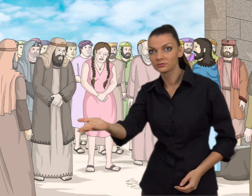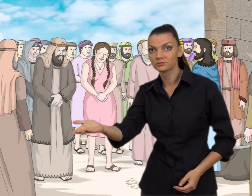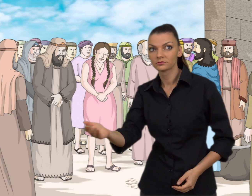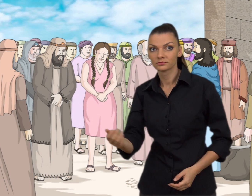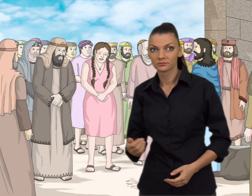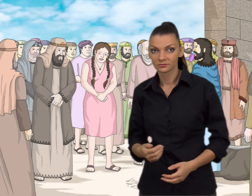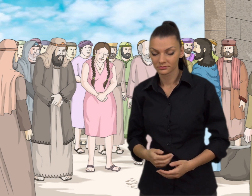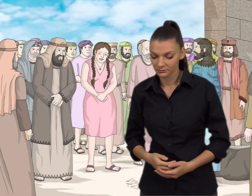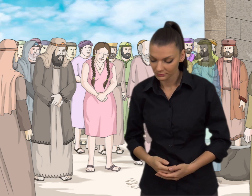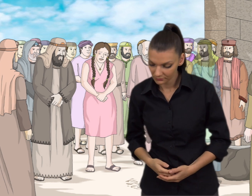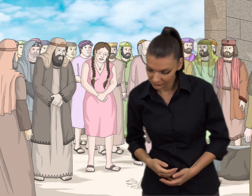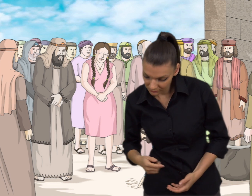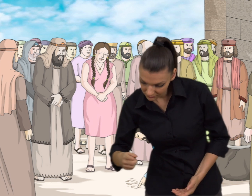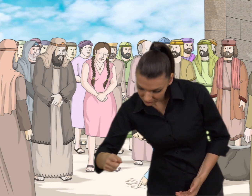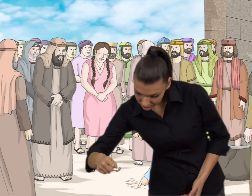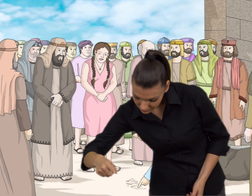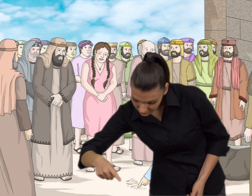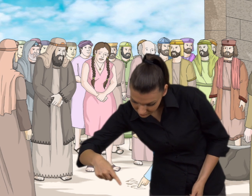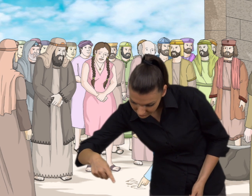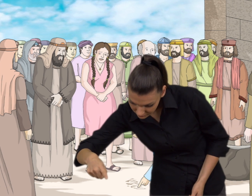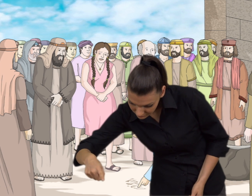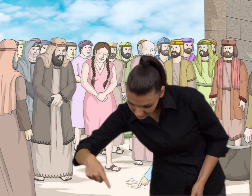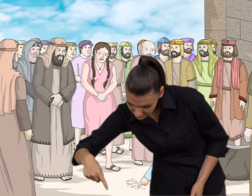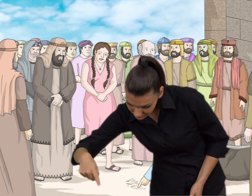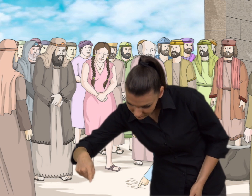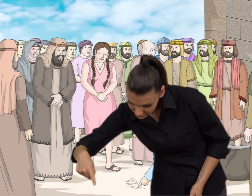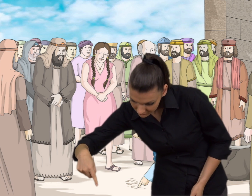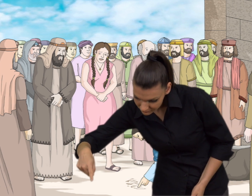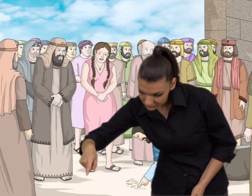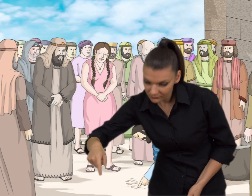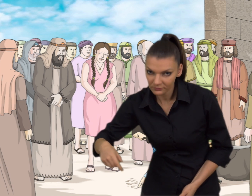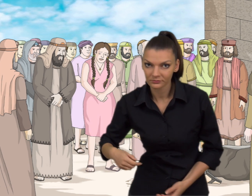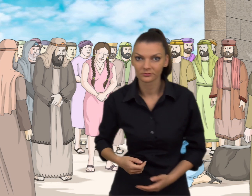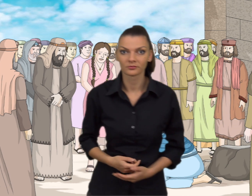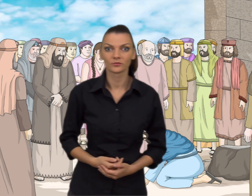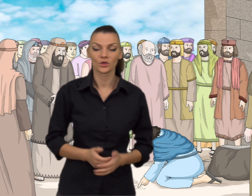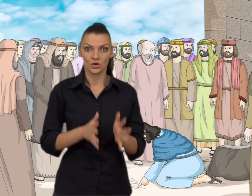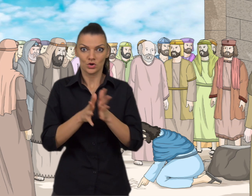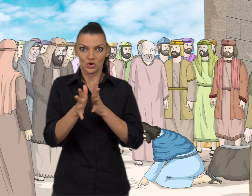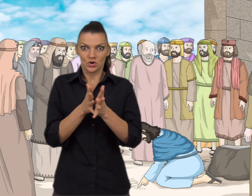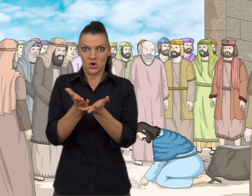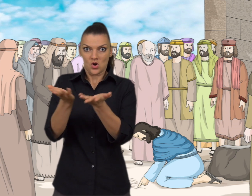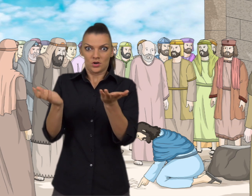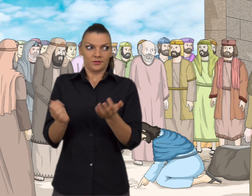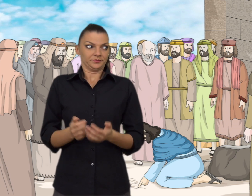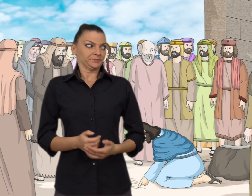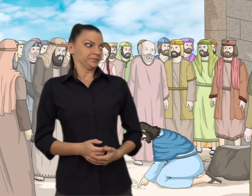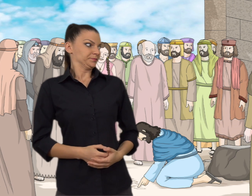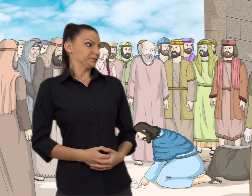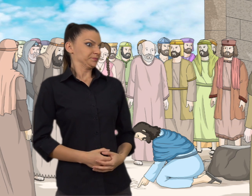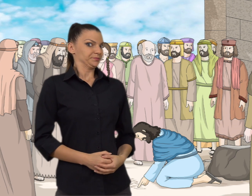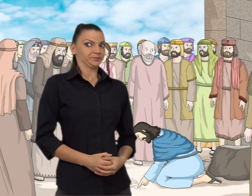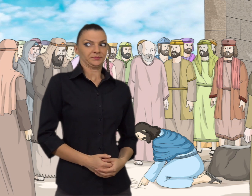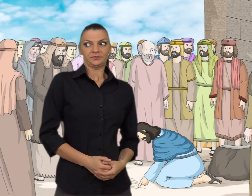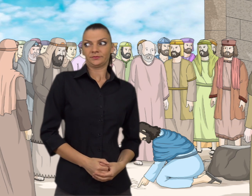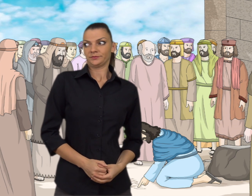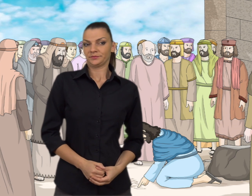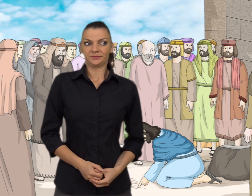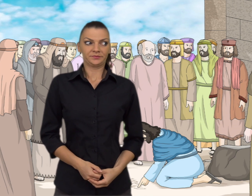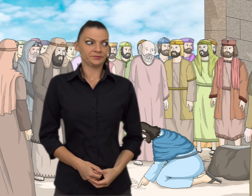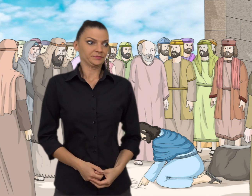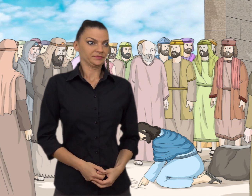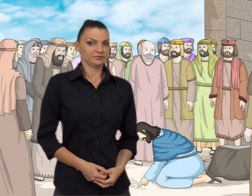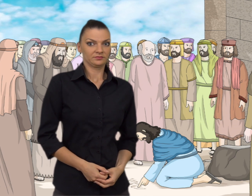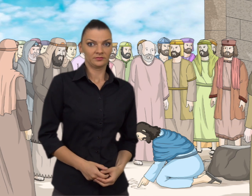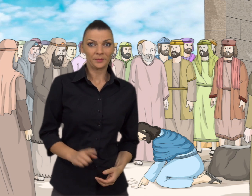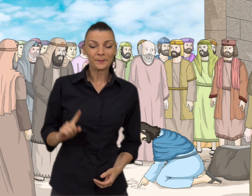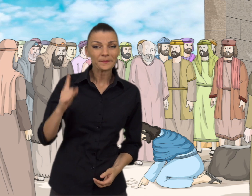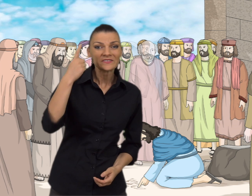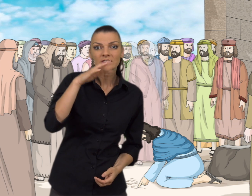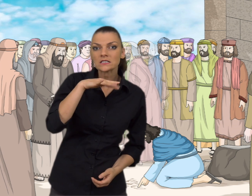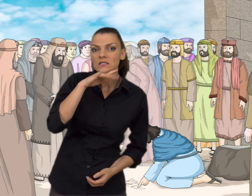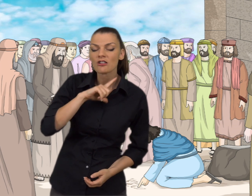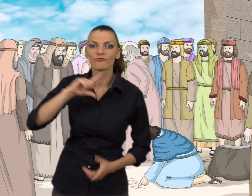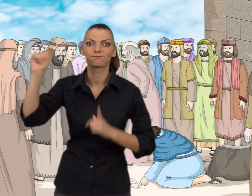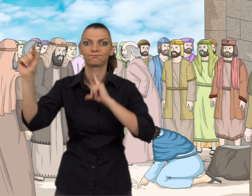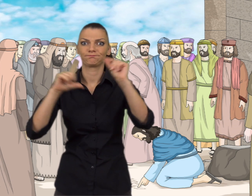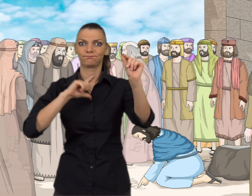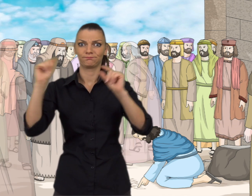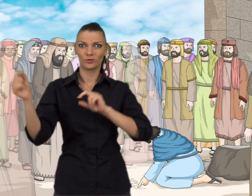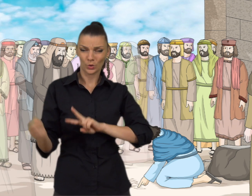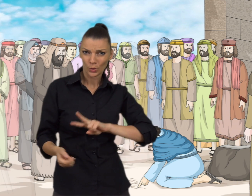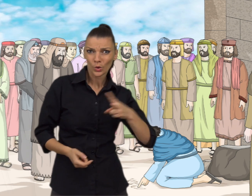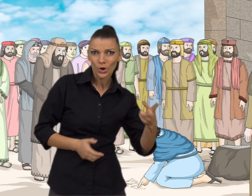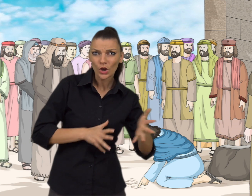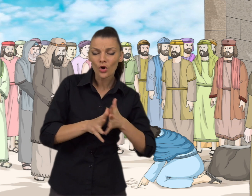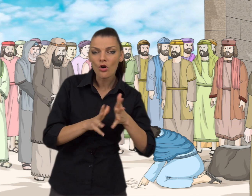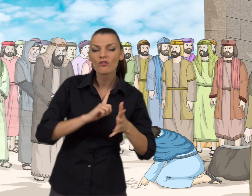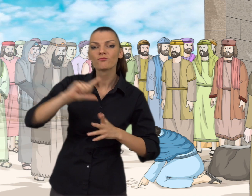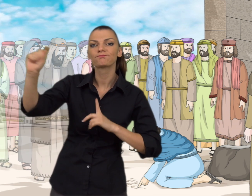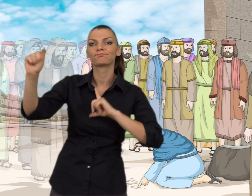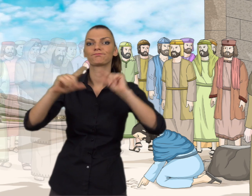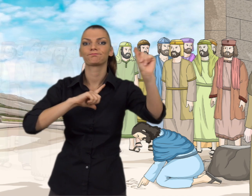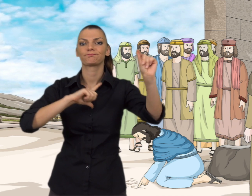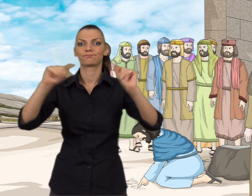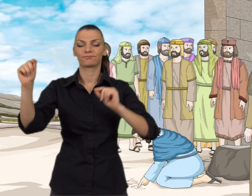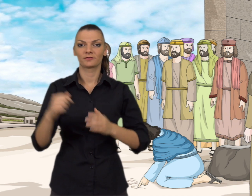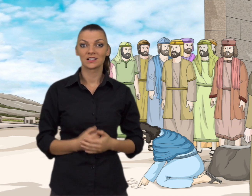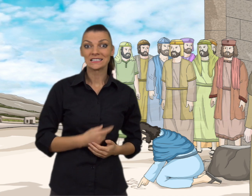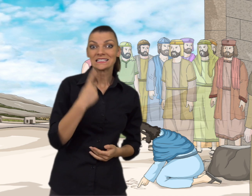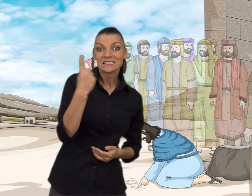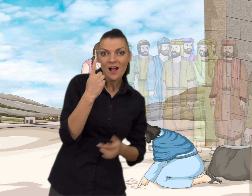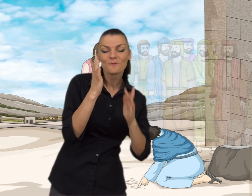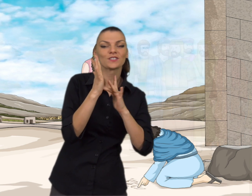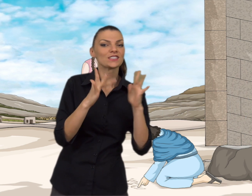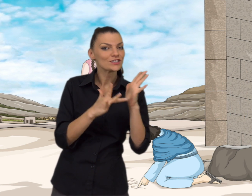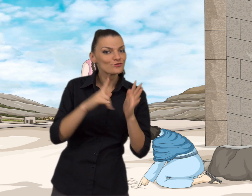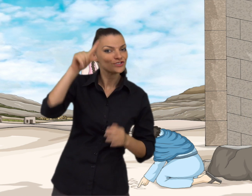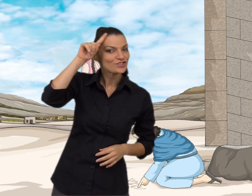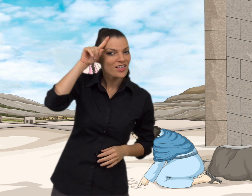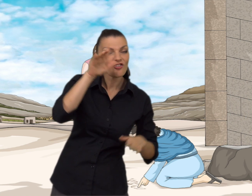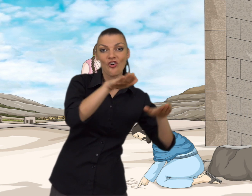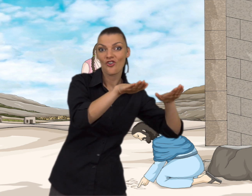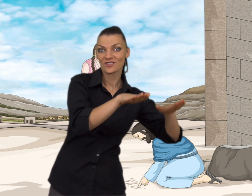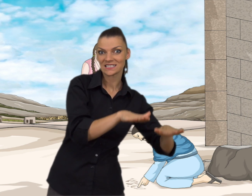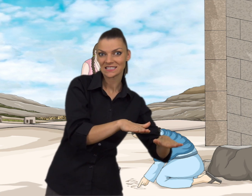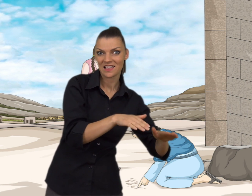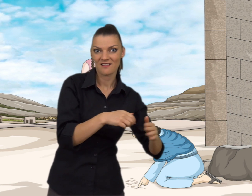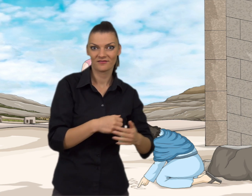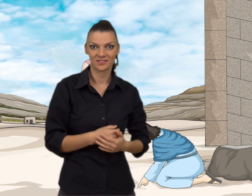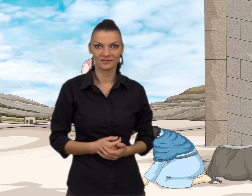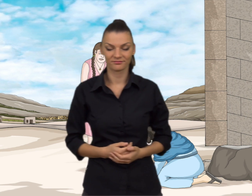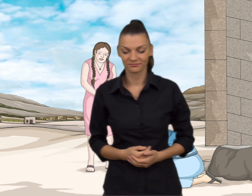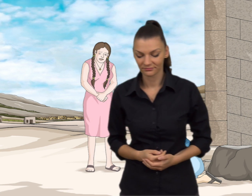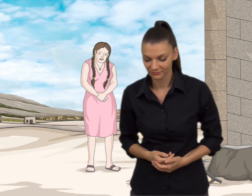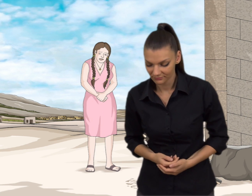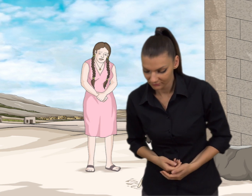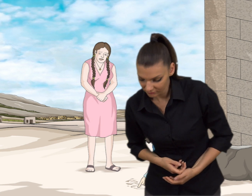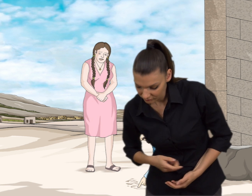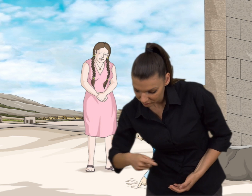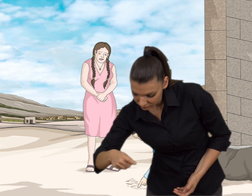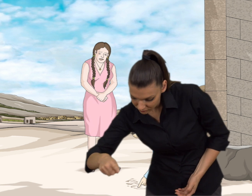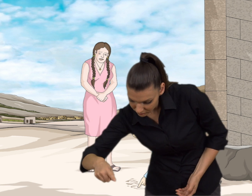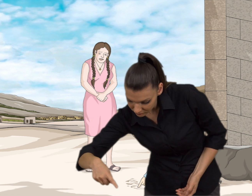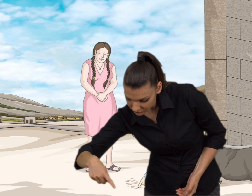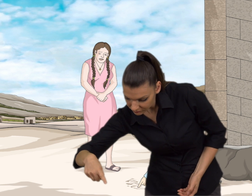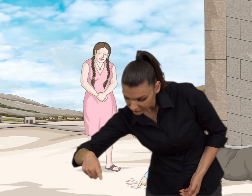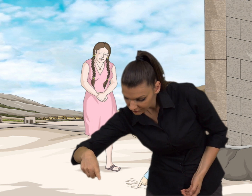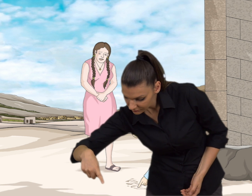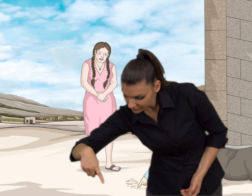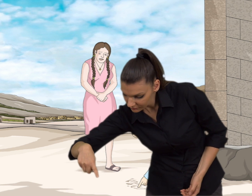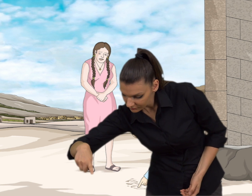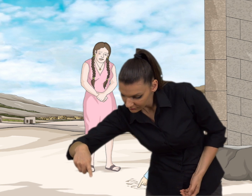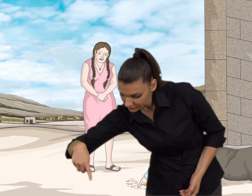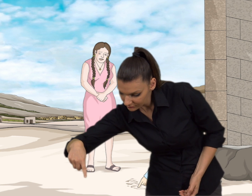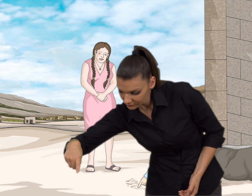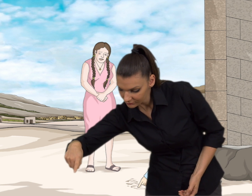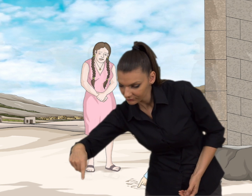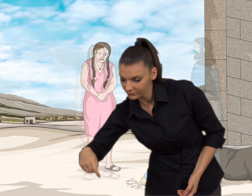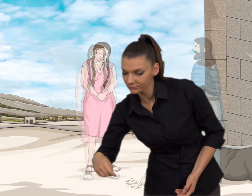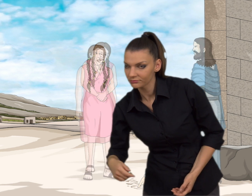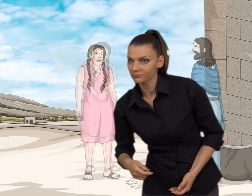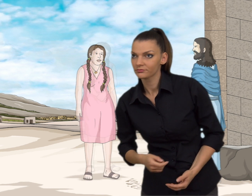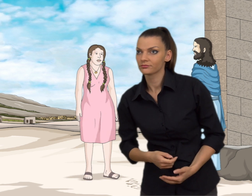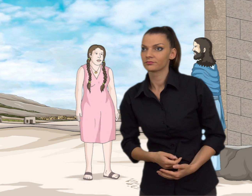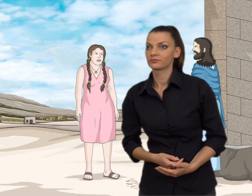And again He bent down and wrote on the ground. When they heard this, they began to go away one by one, beginning with the older ones, until only Jesus was left, with the woman standing there.